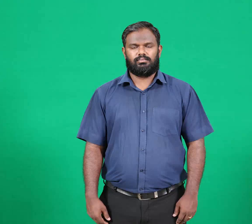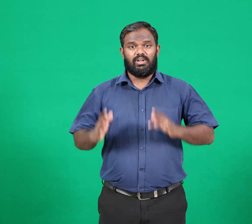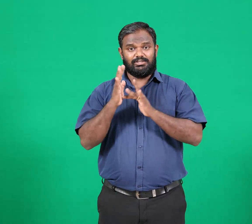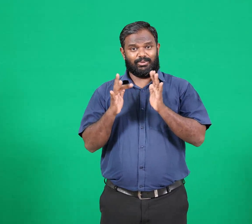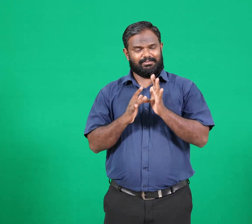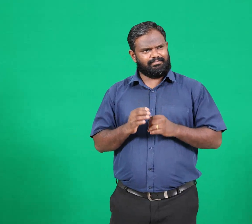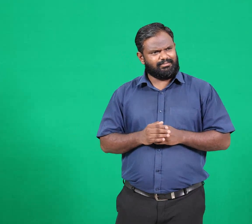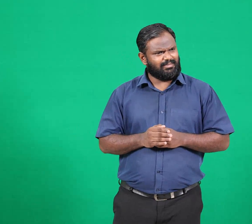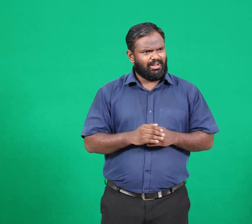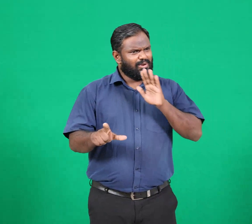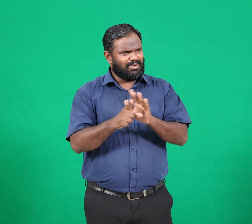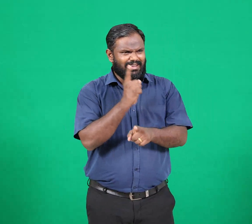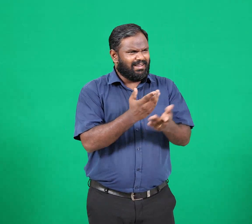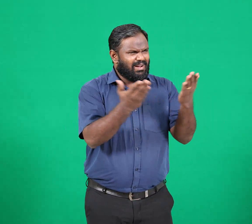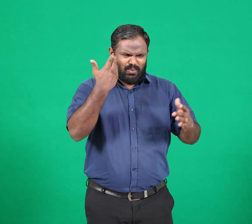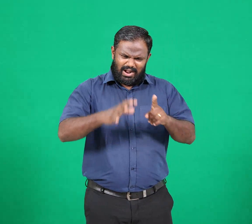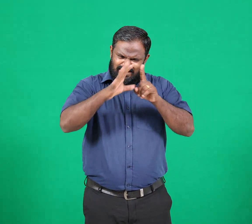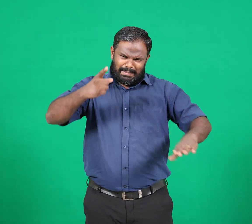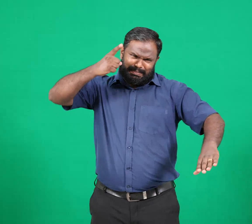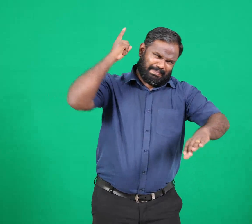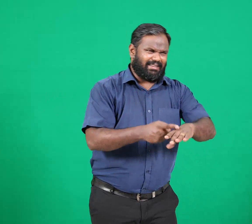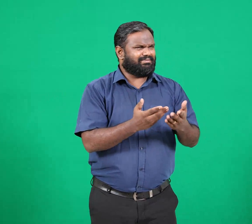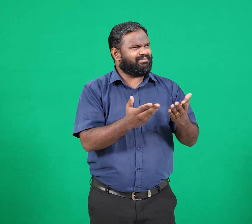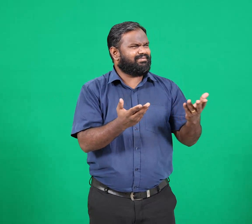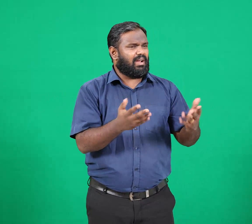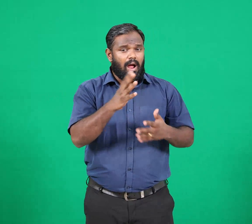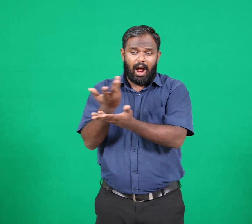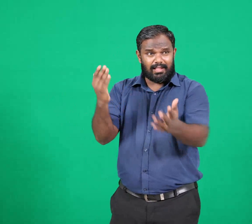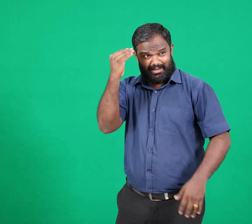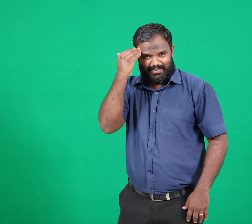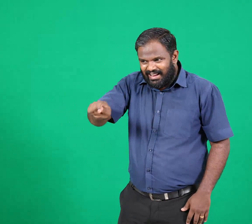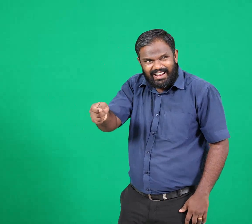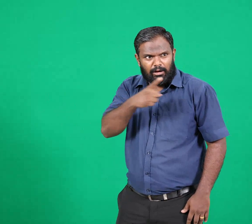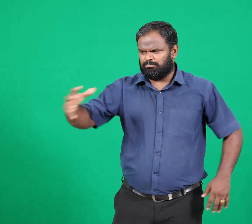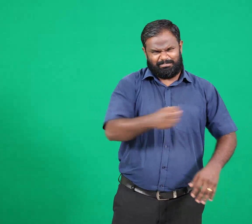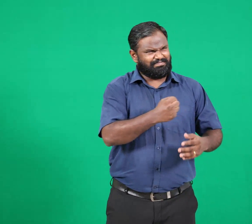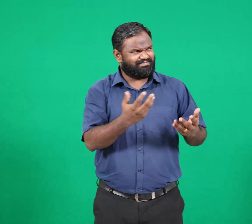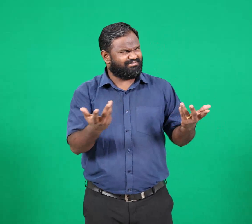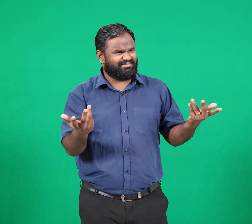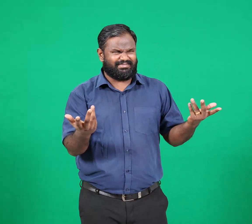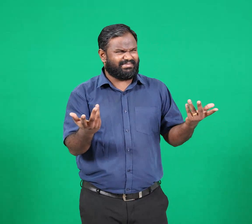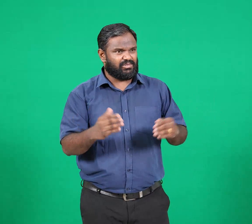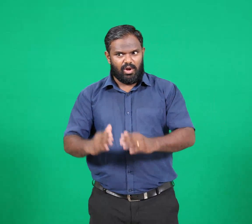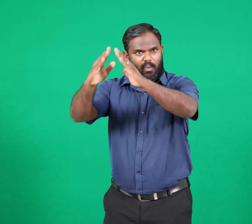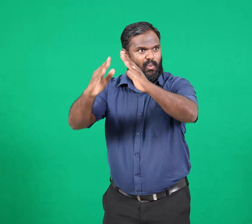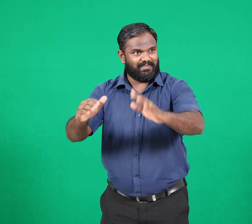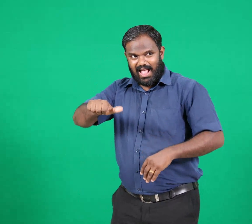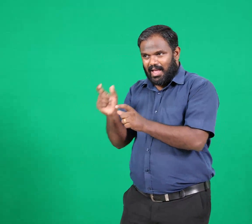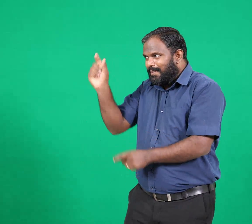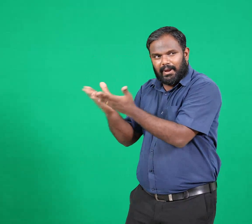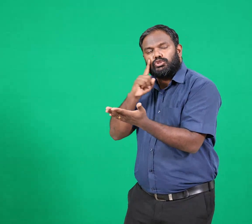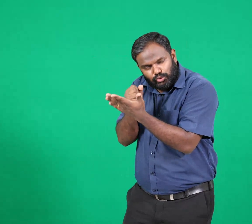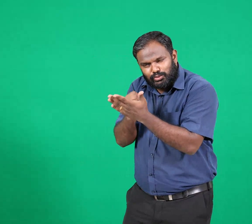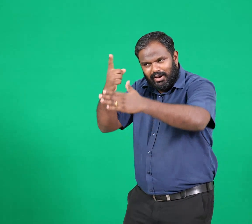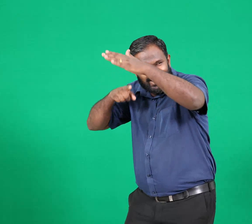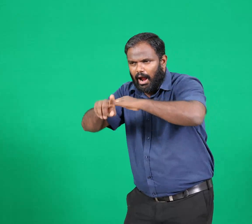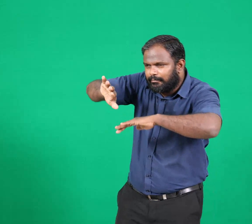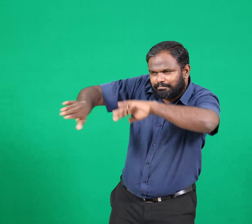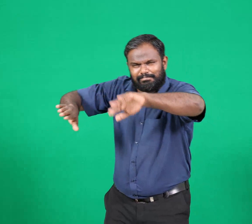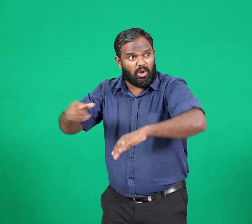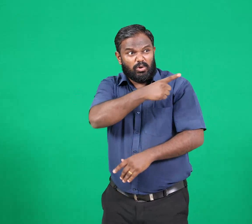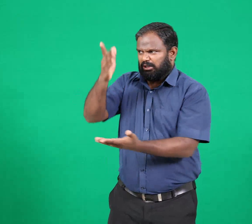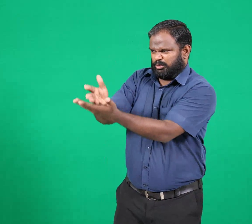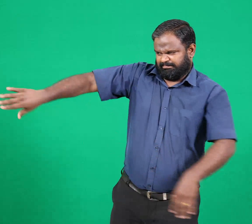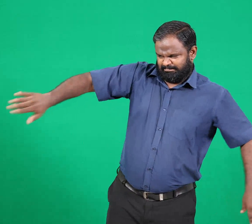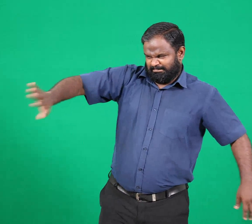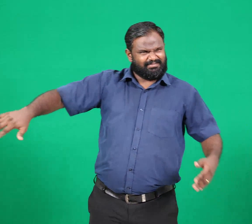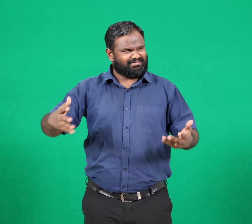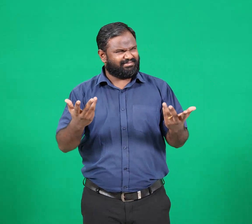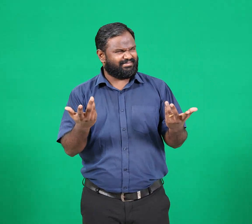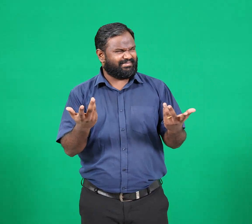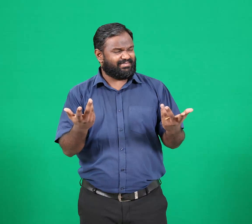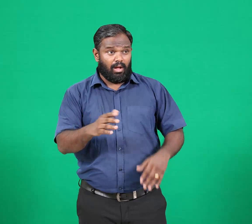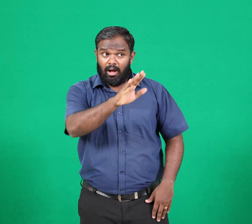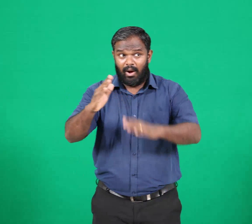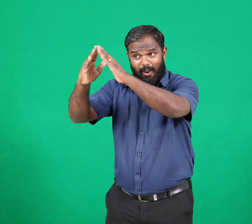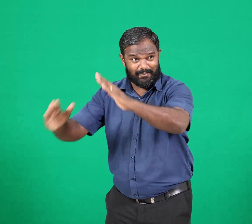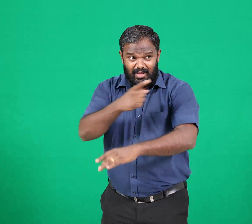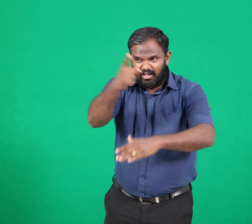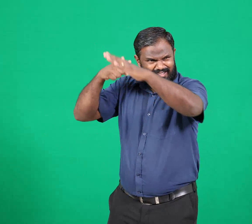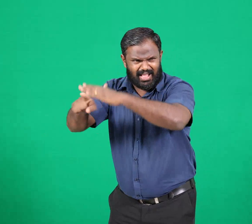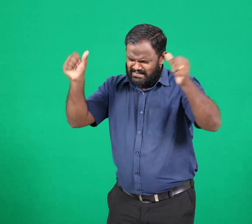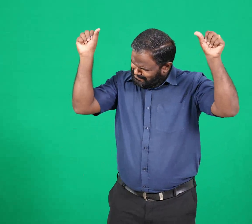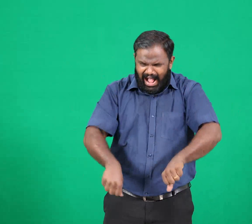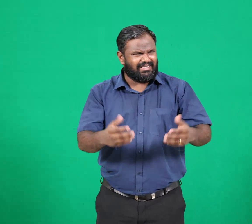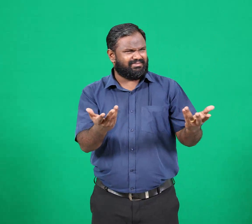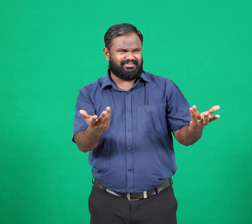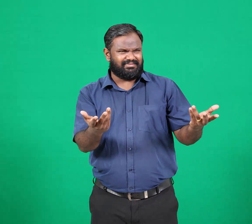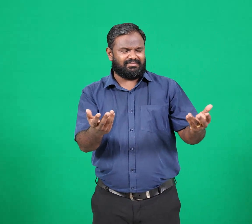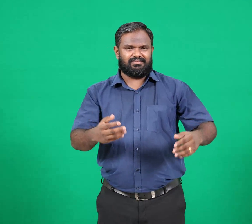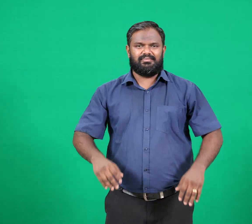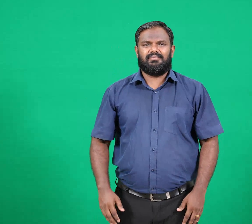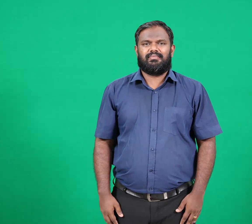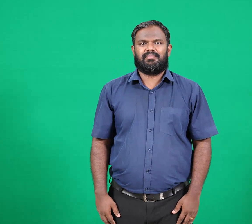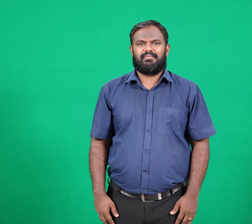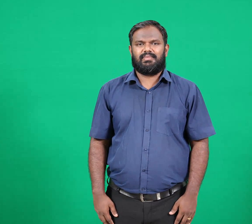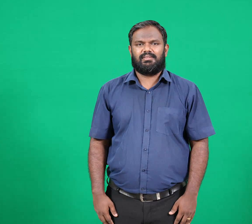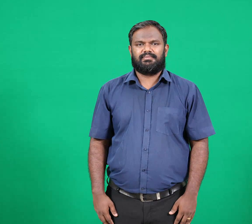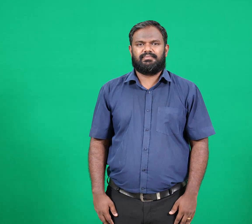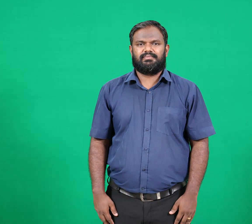Woe to you experts in the law! For you have taken away the key to knowledge. You yourselves have not entered, and you have hindered those who were entering."